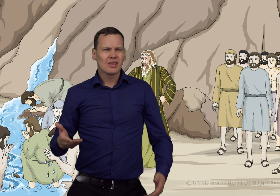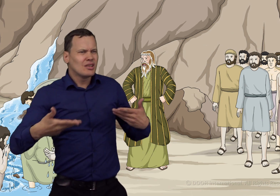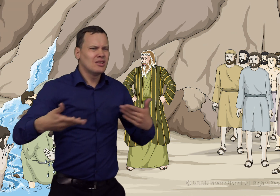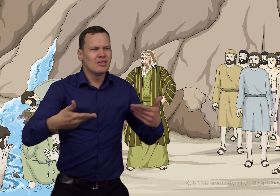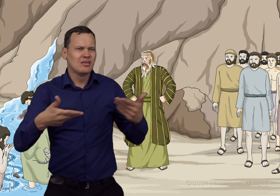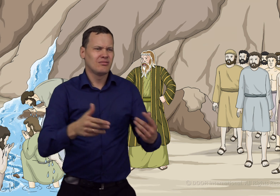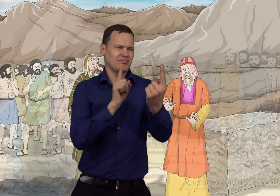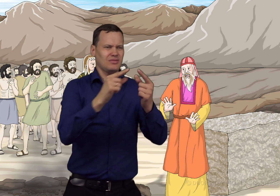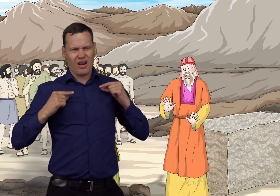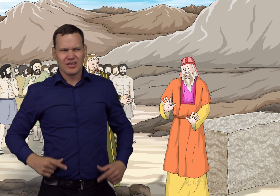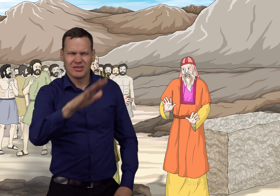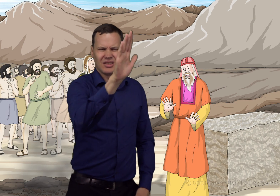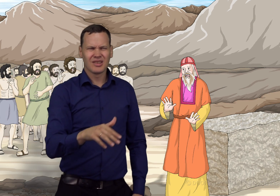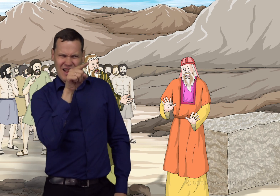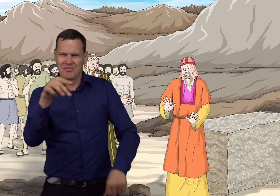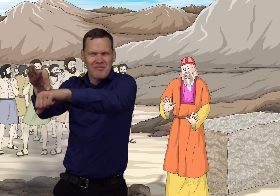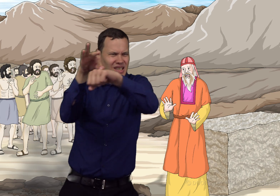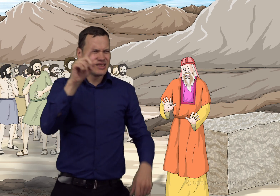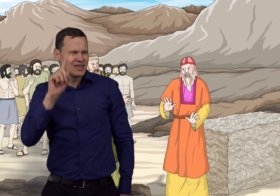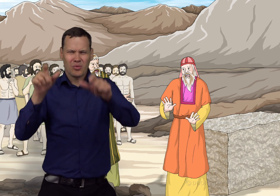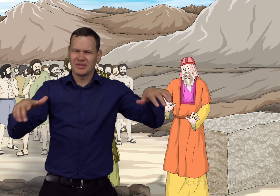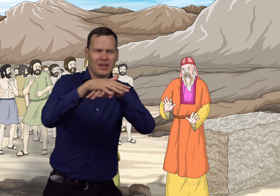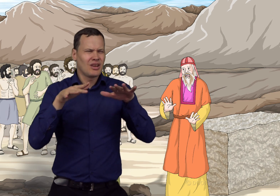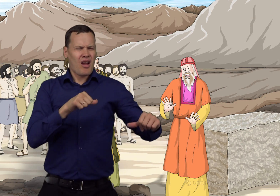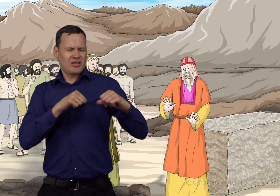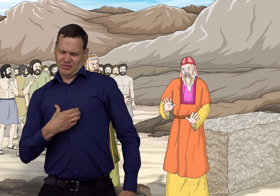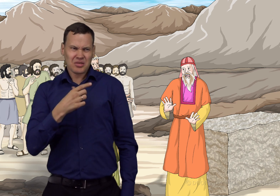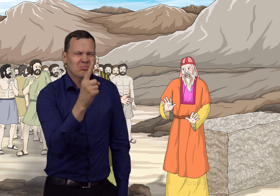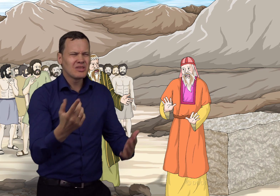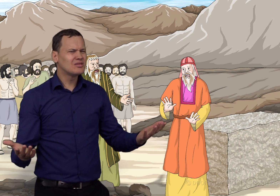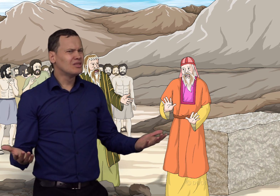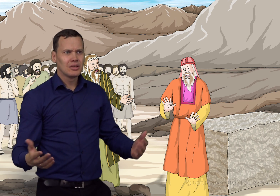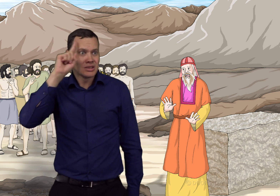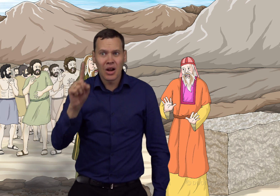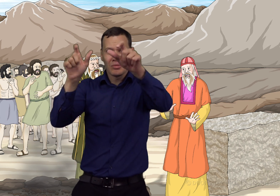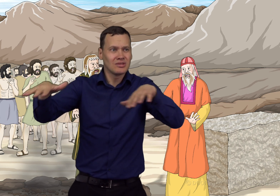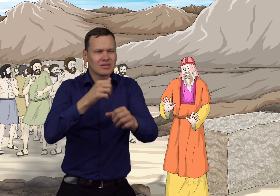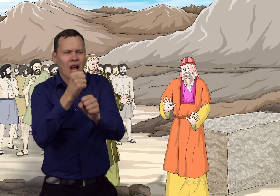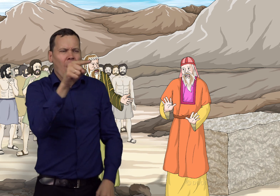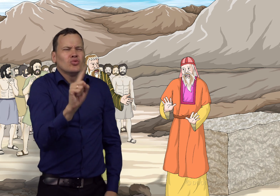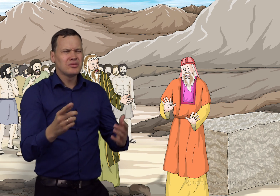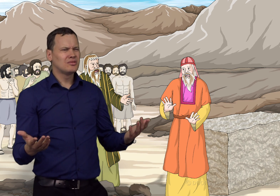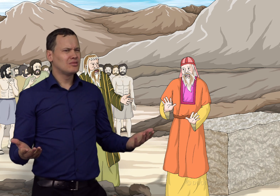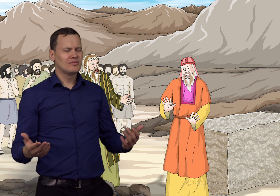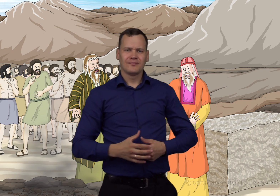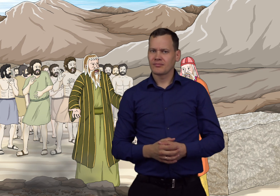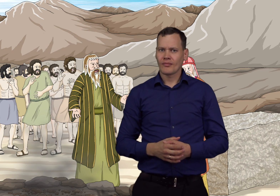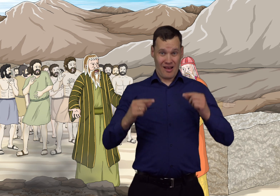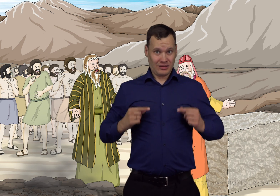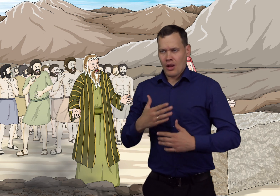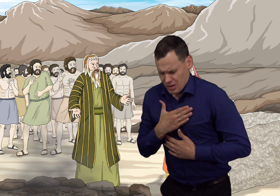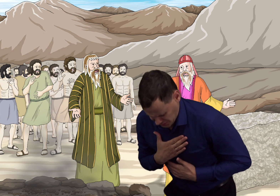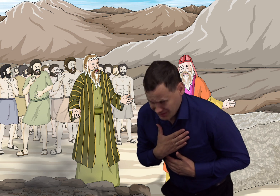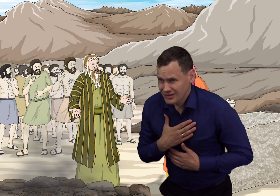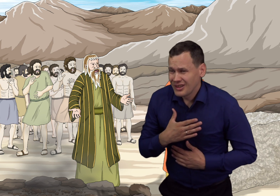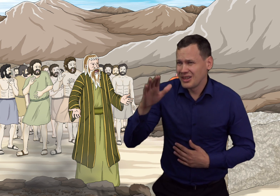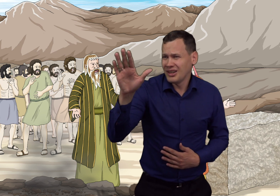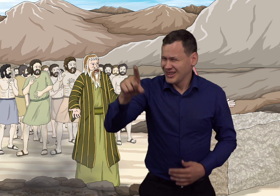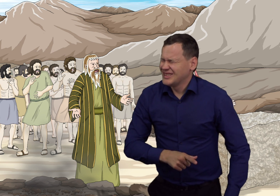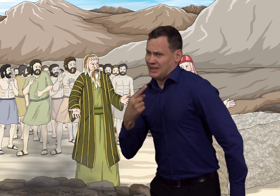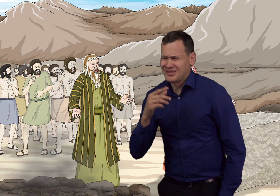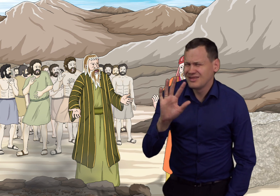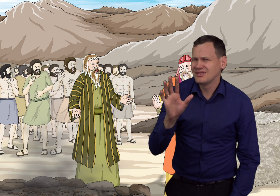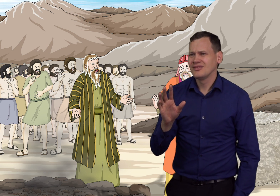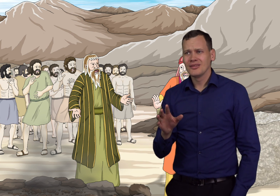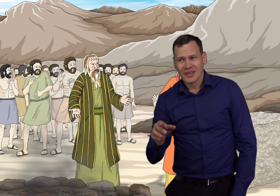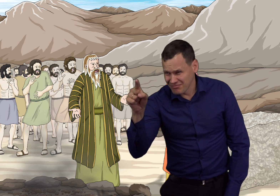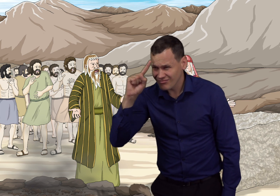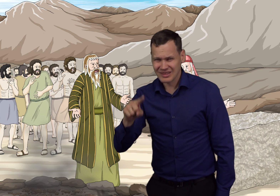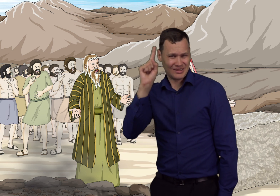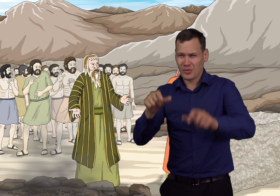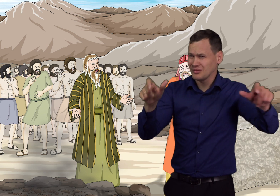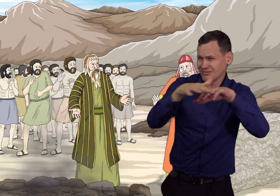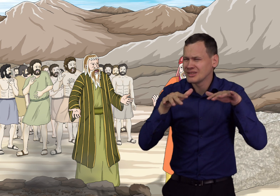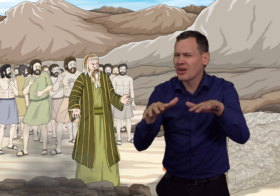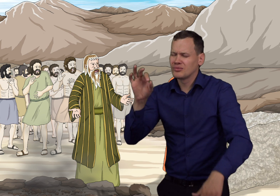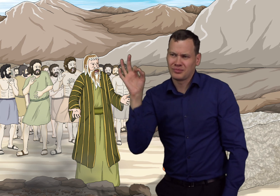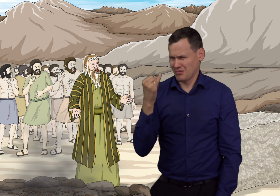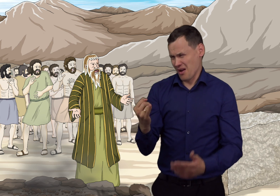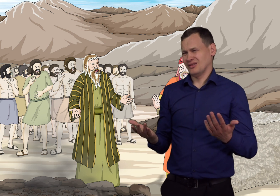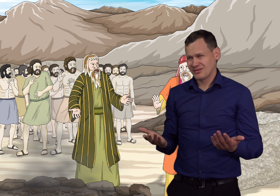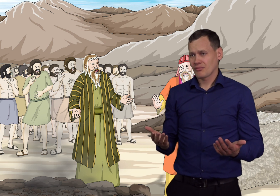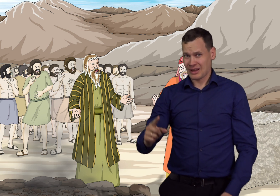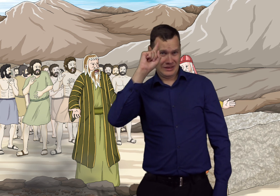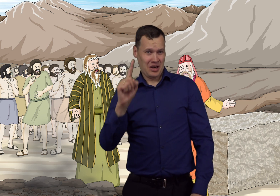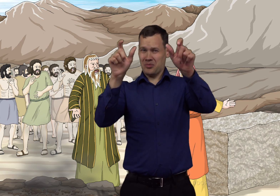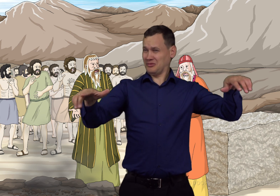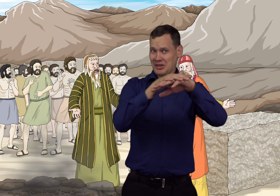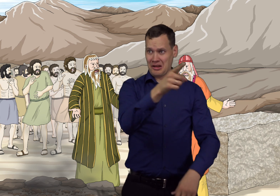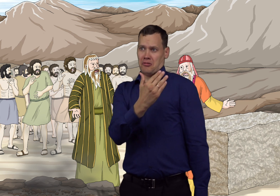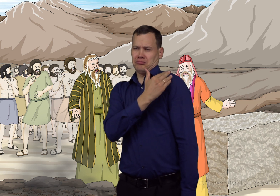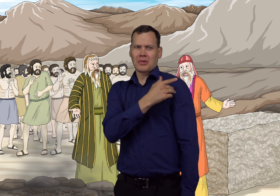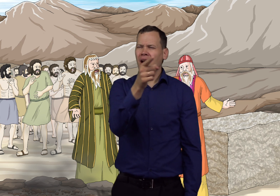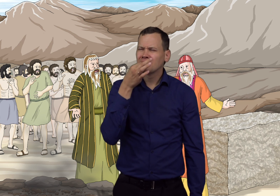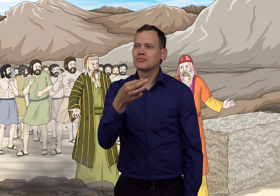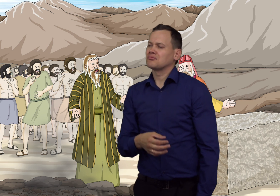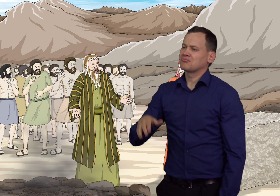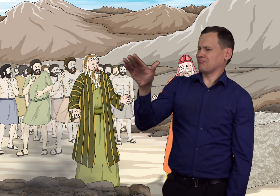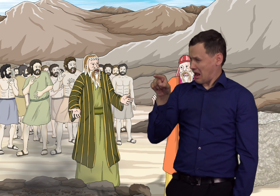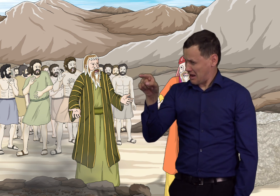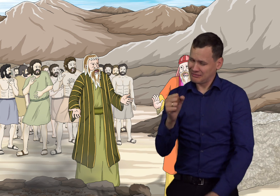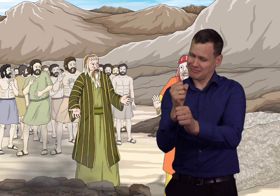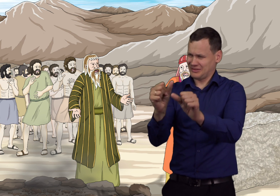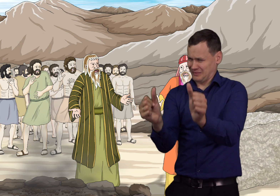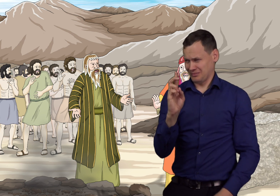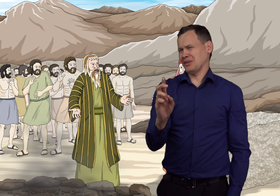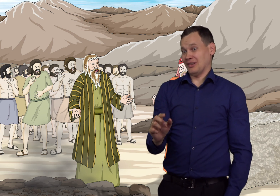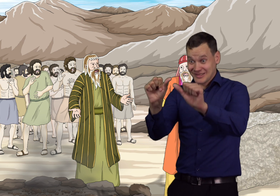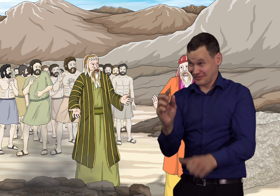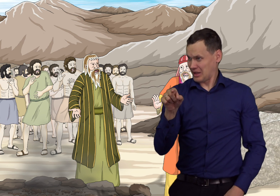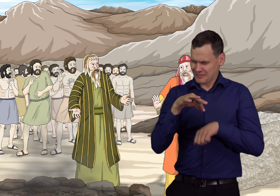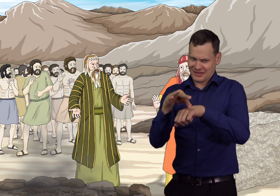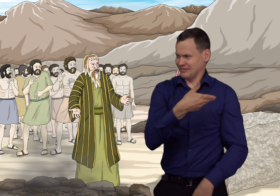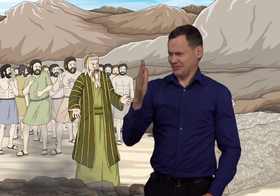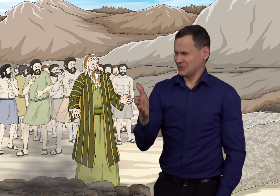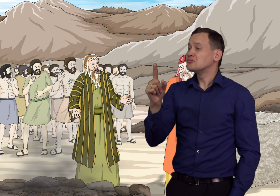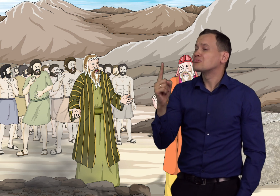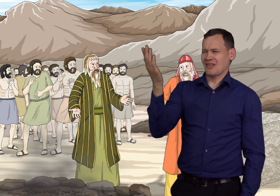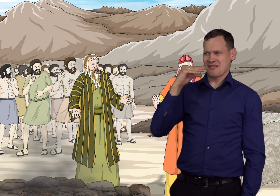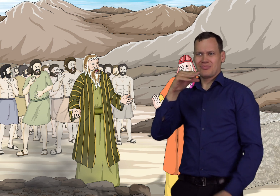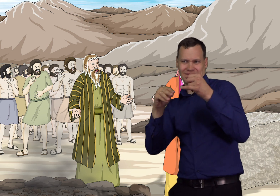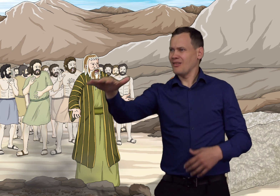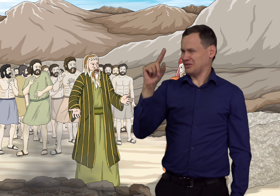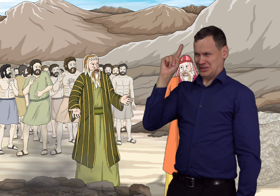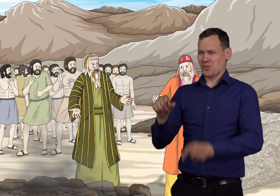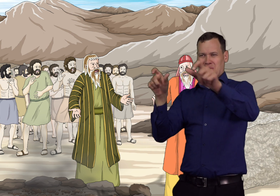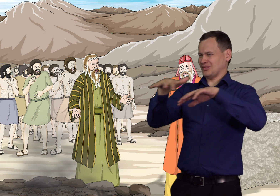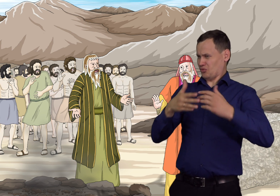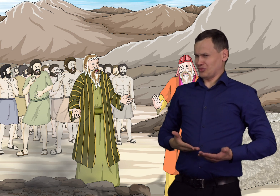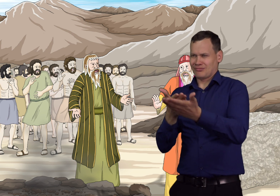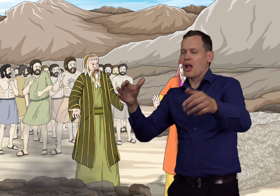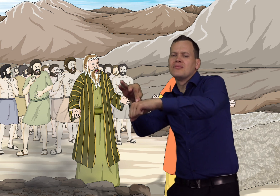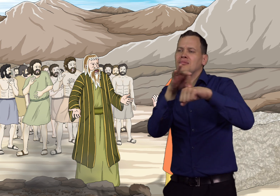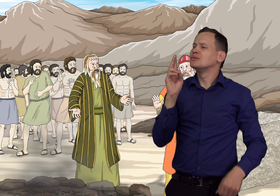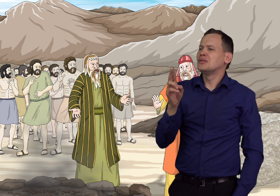“What did this people do to you,” Moses asked Aaron, “that you have led them into so great a sin?” “Do not be enraged, my lord,” Aaron replied. “You yourself know that the people are intent on evil. They told me, ‘Make us gods who will go before us.